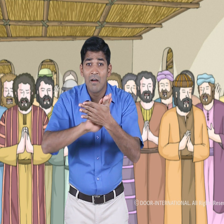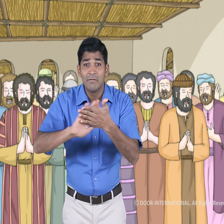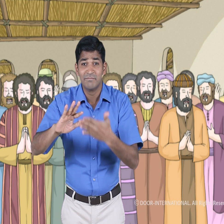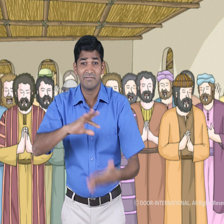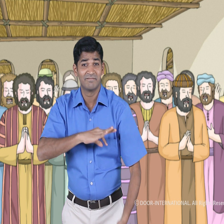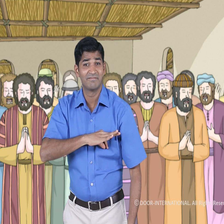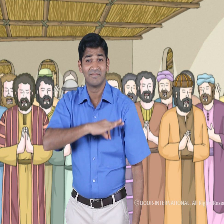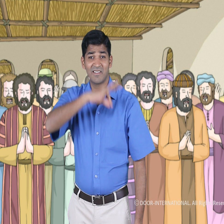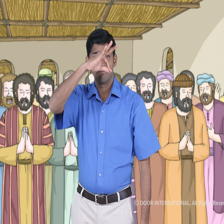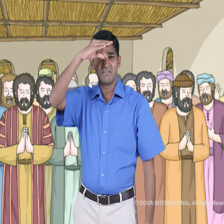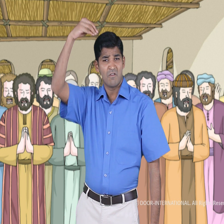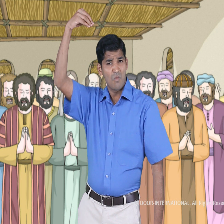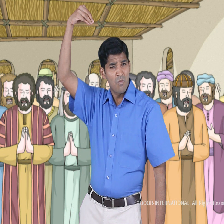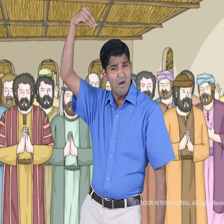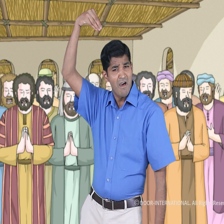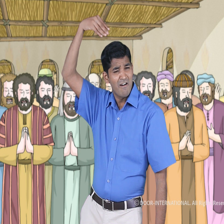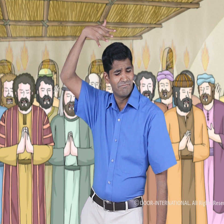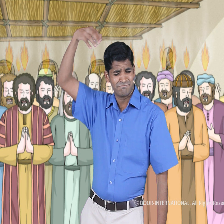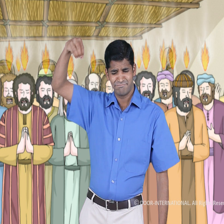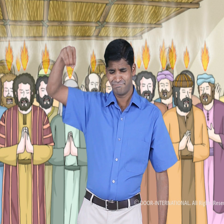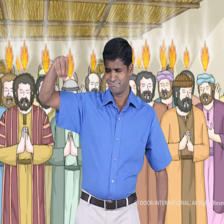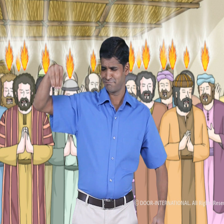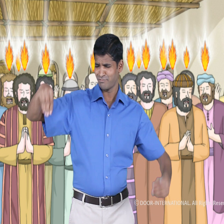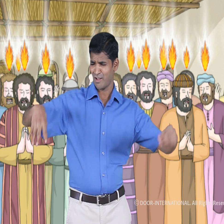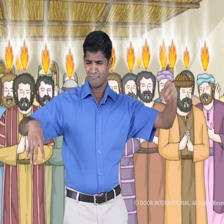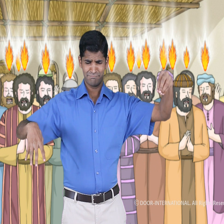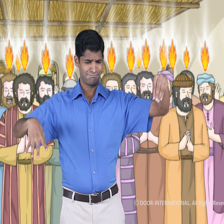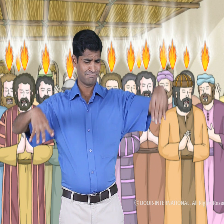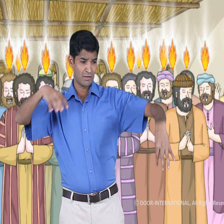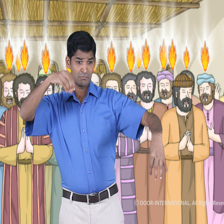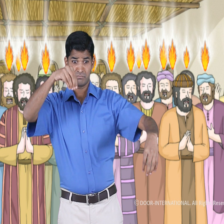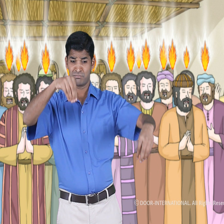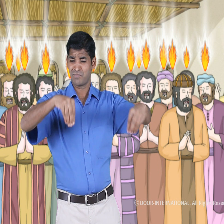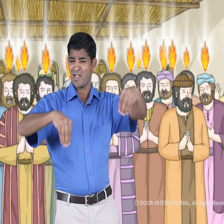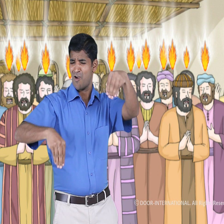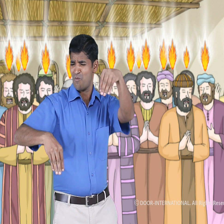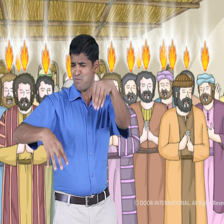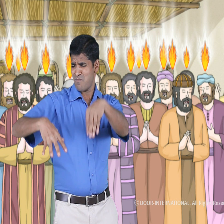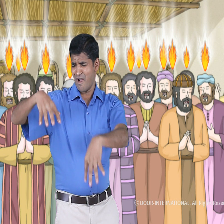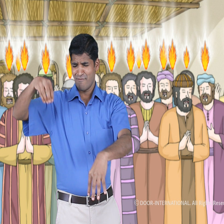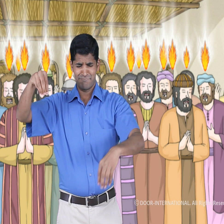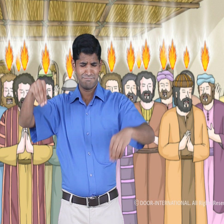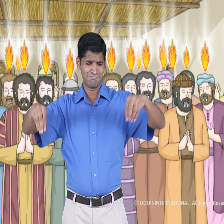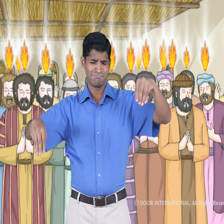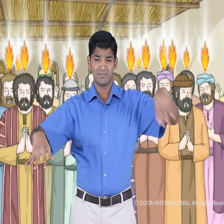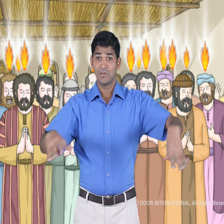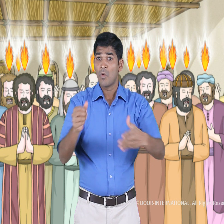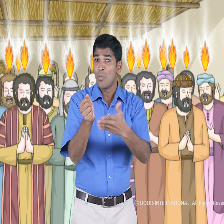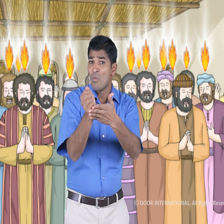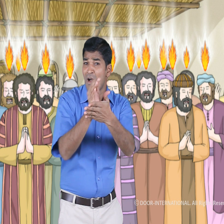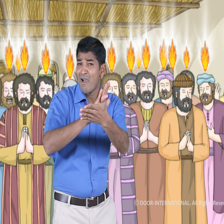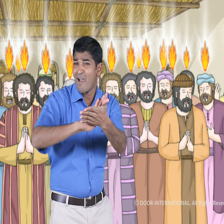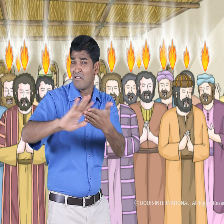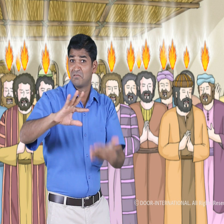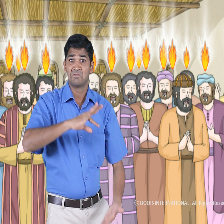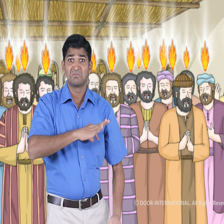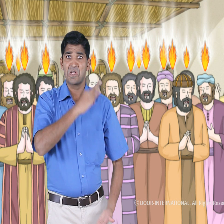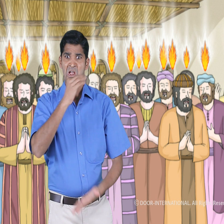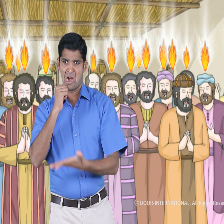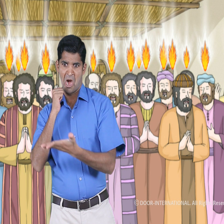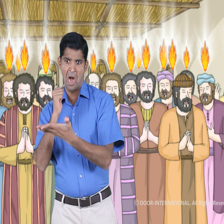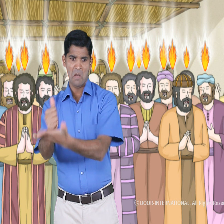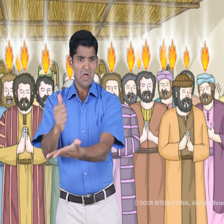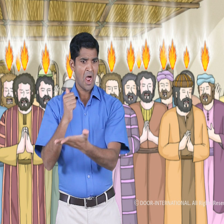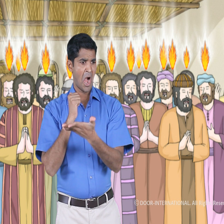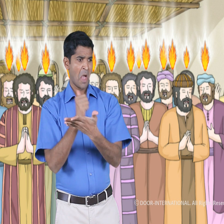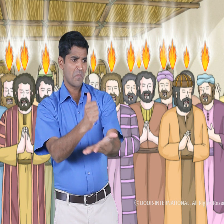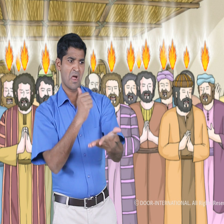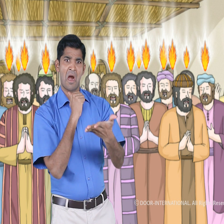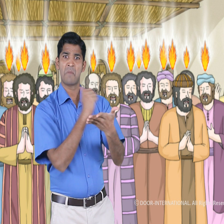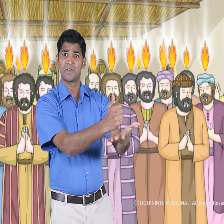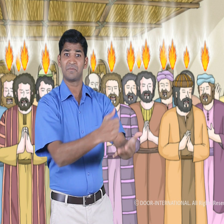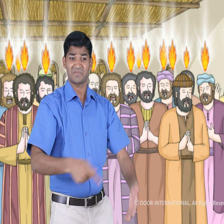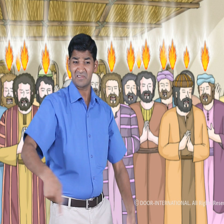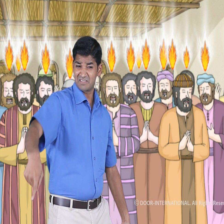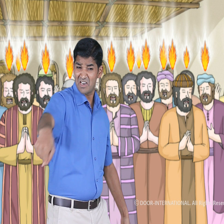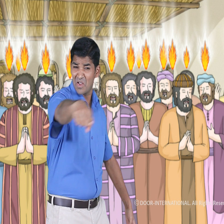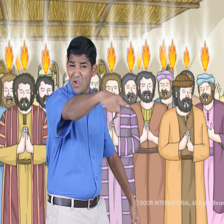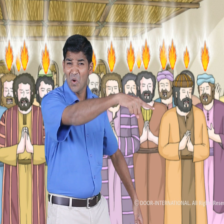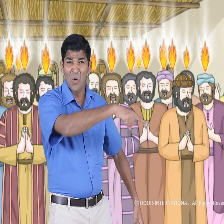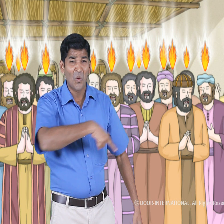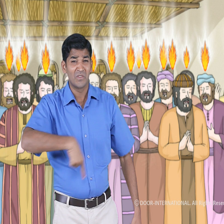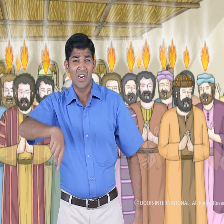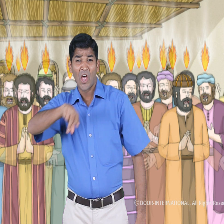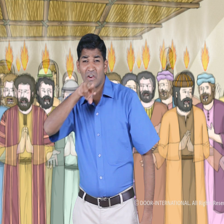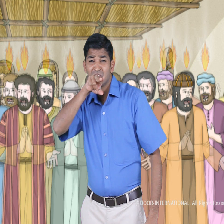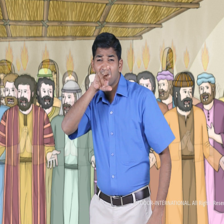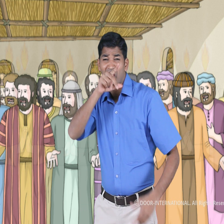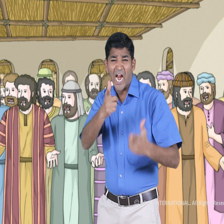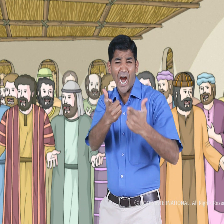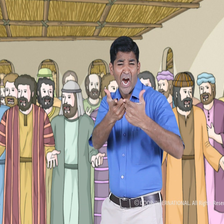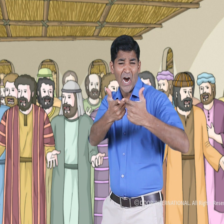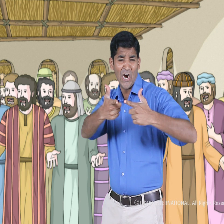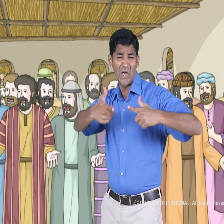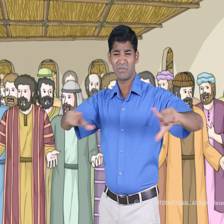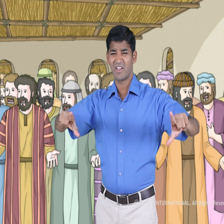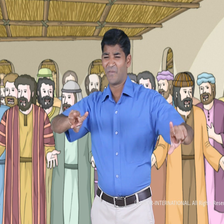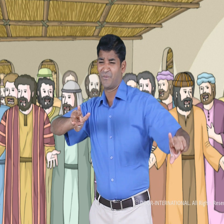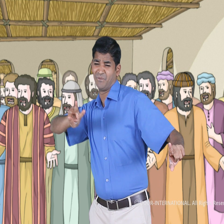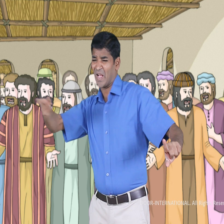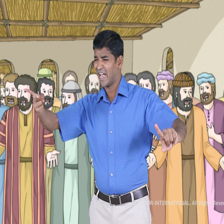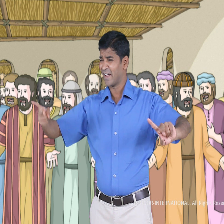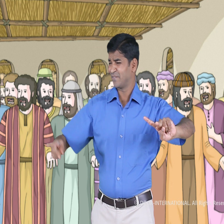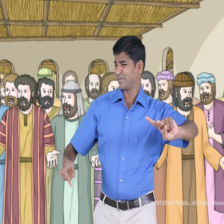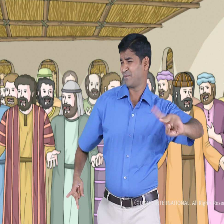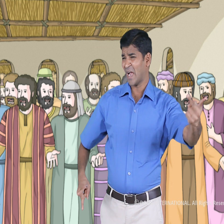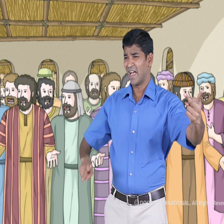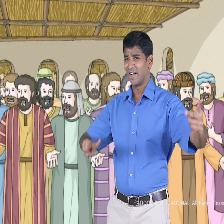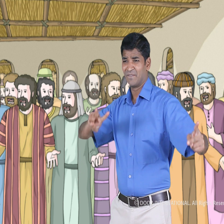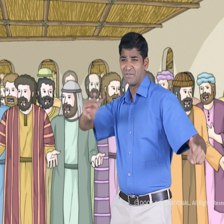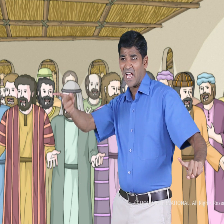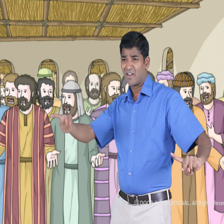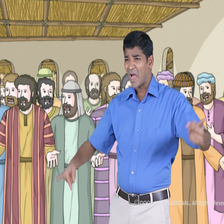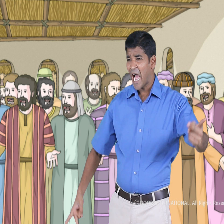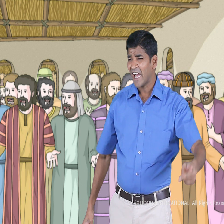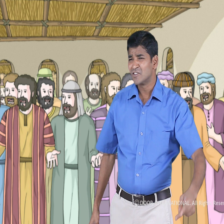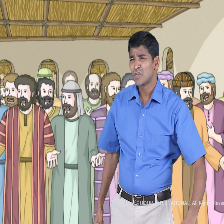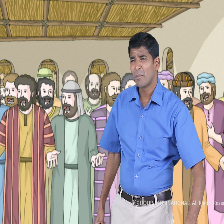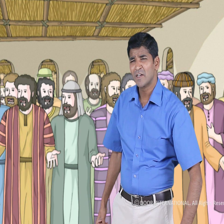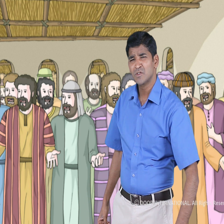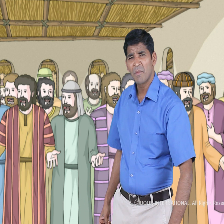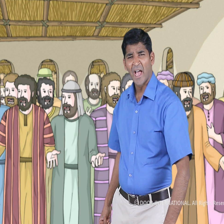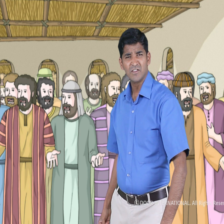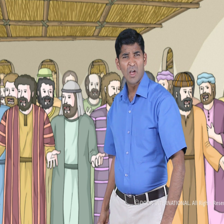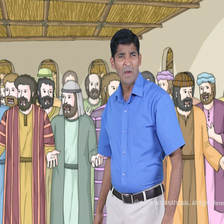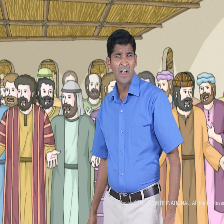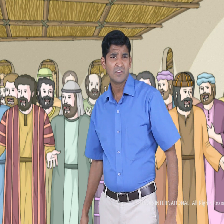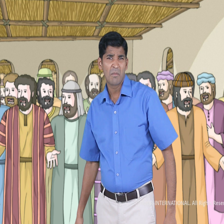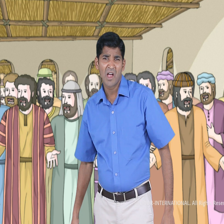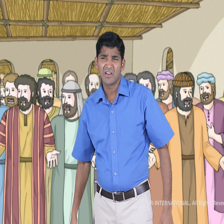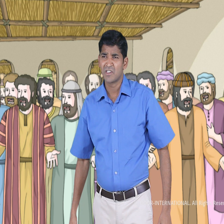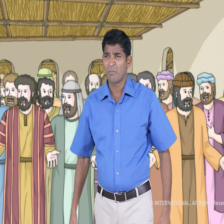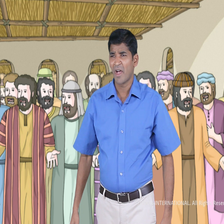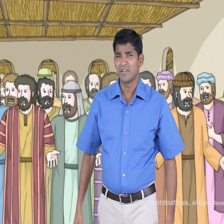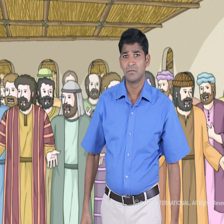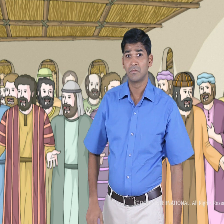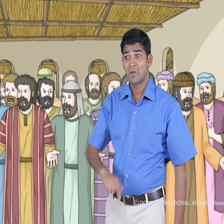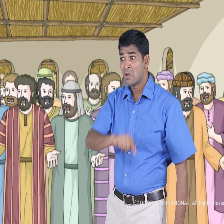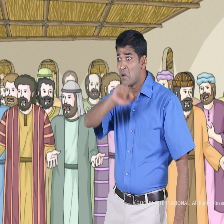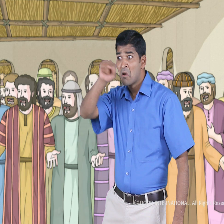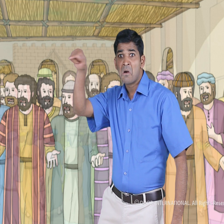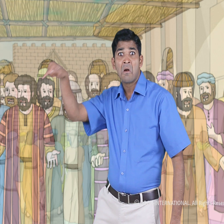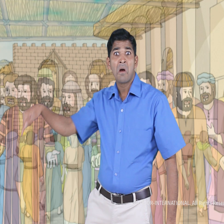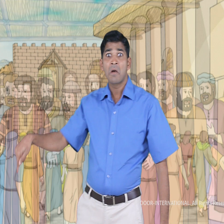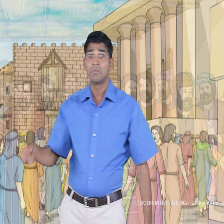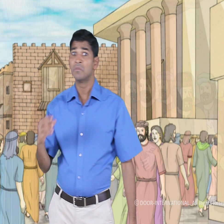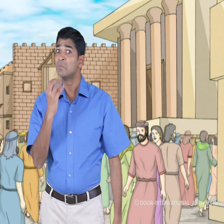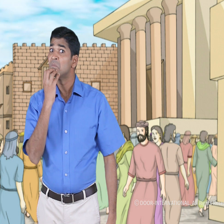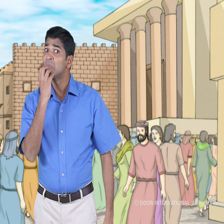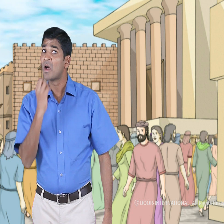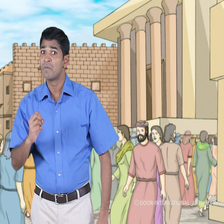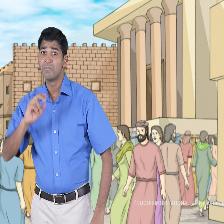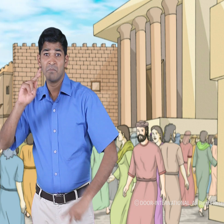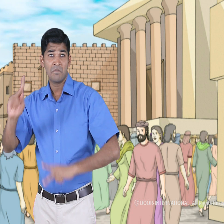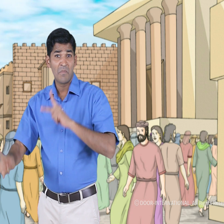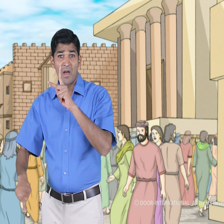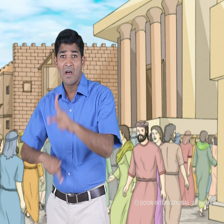They saw tongues like flames of fire that separated and came to rest on each of them. And they were all filled with the Holy Spirit and began to speak in other tongues as the Spirit enabled them.